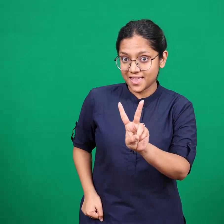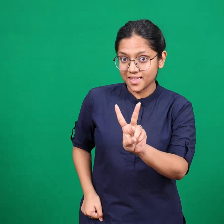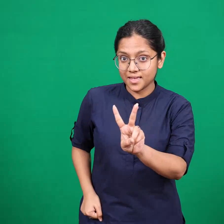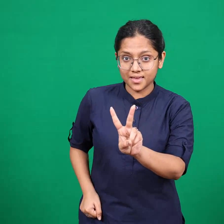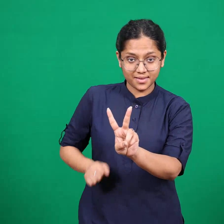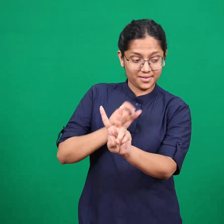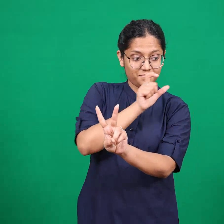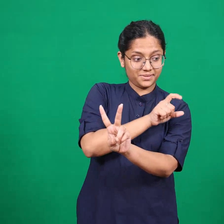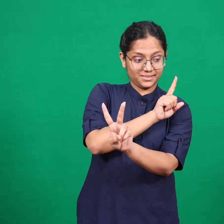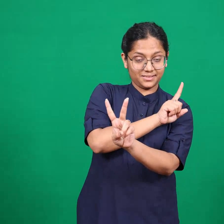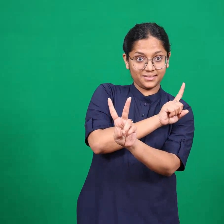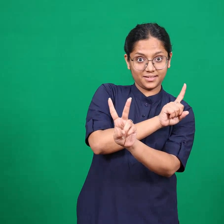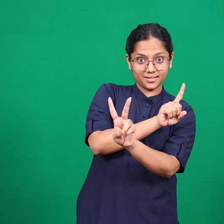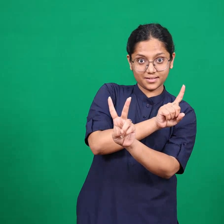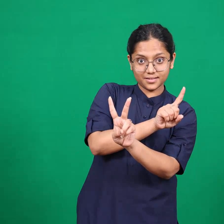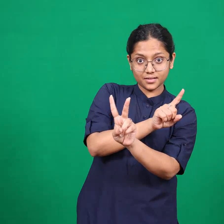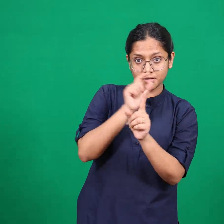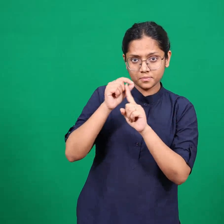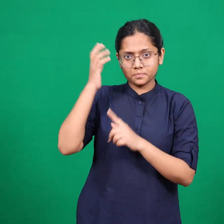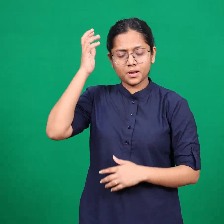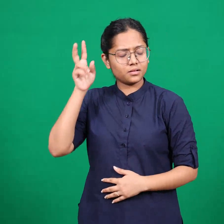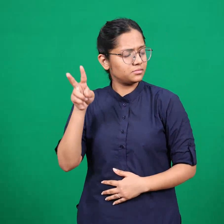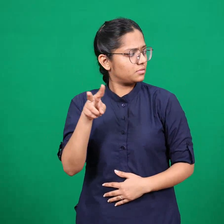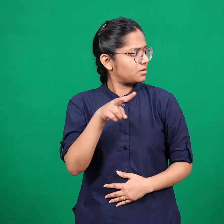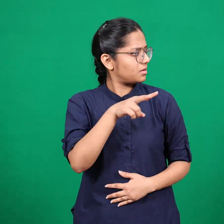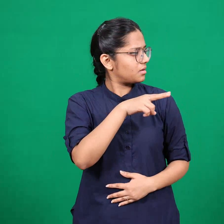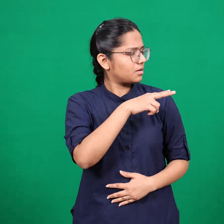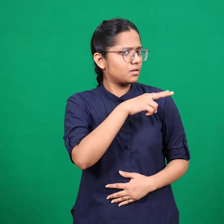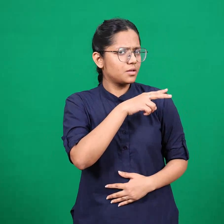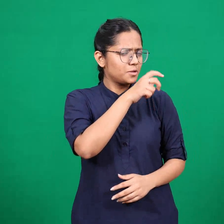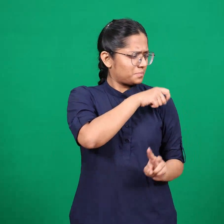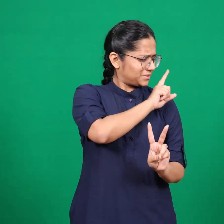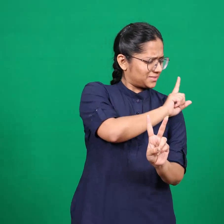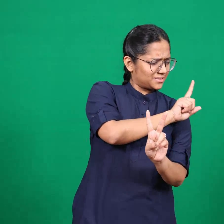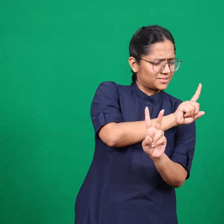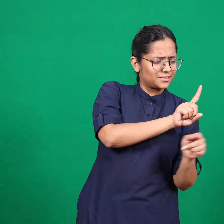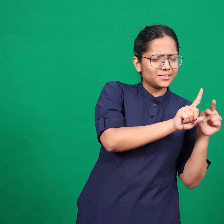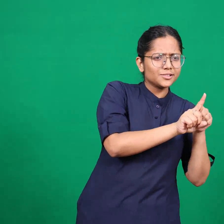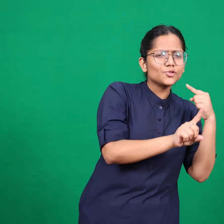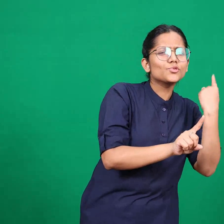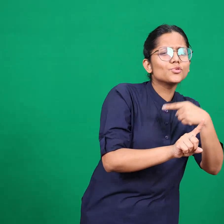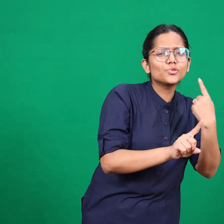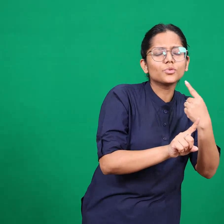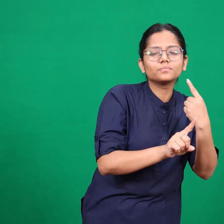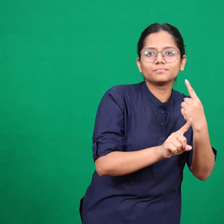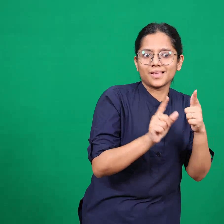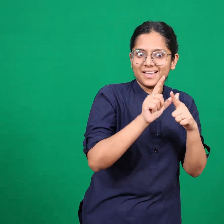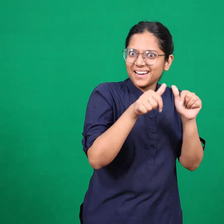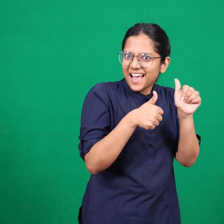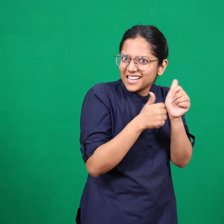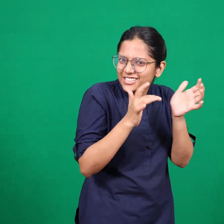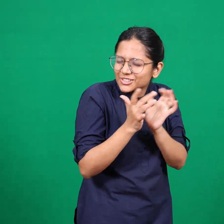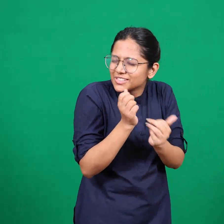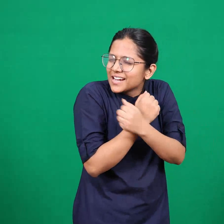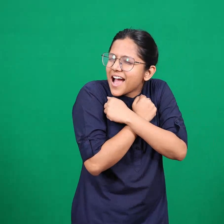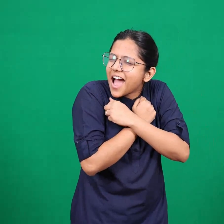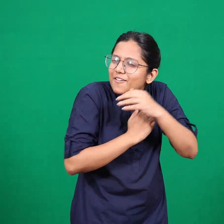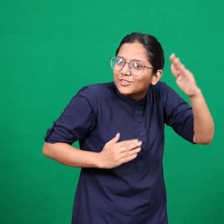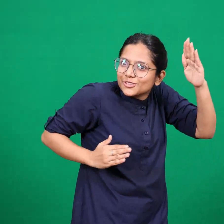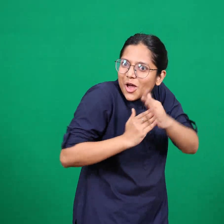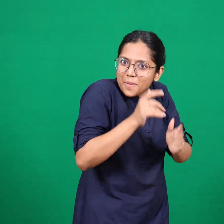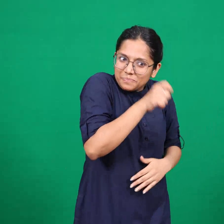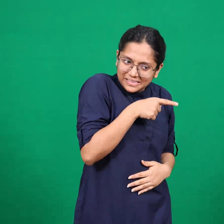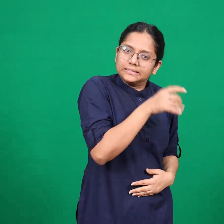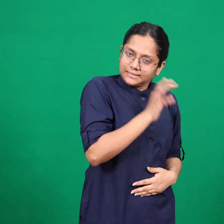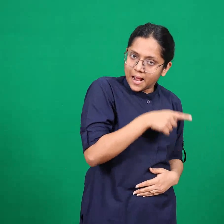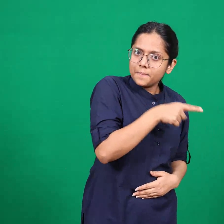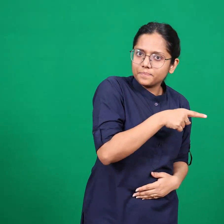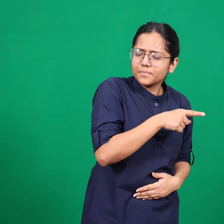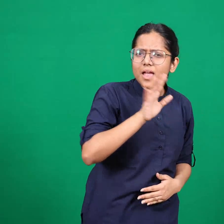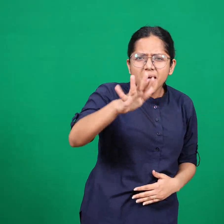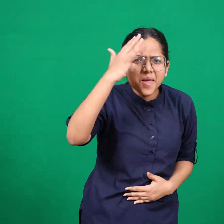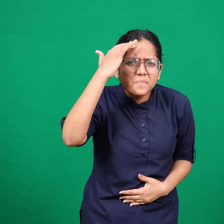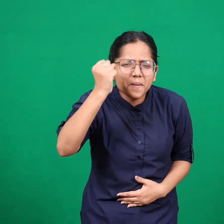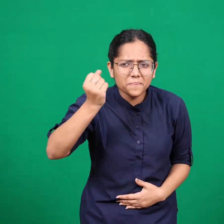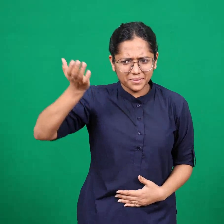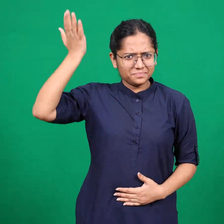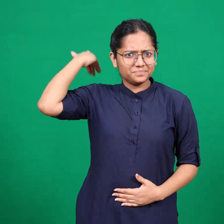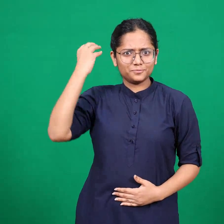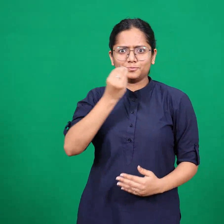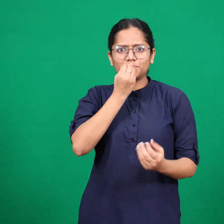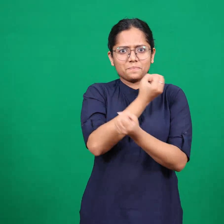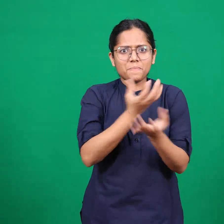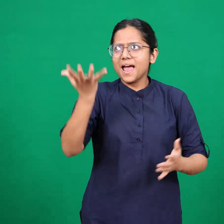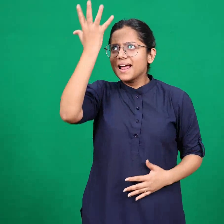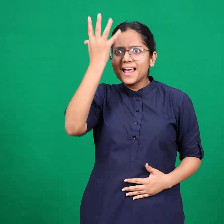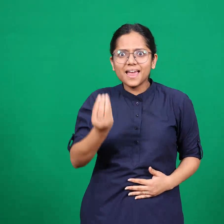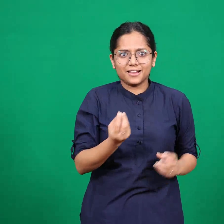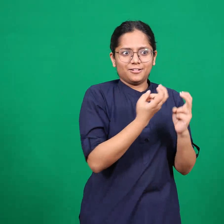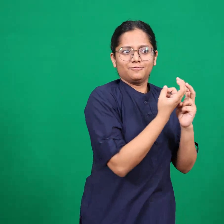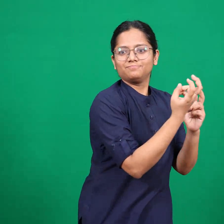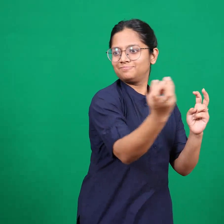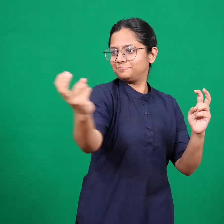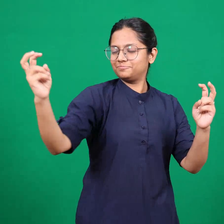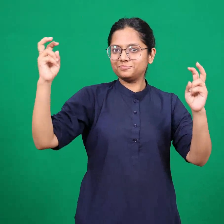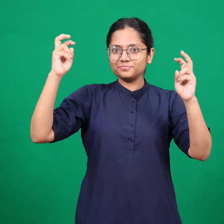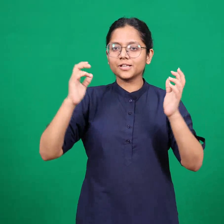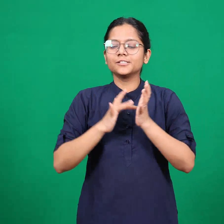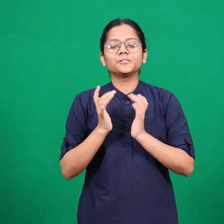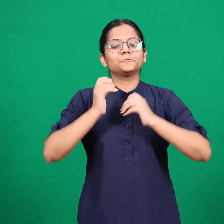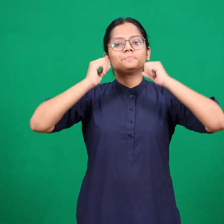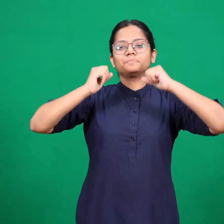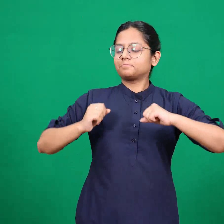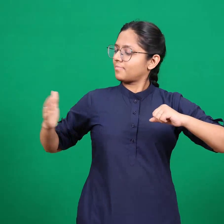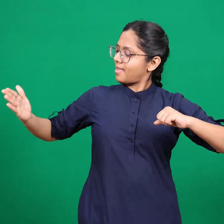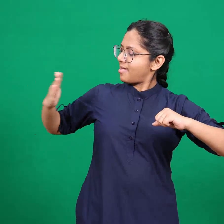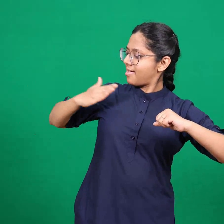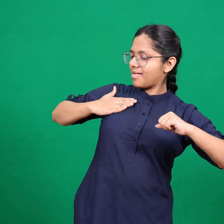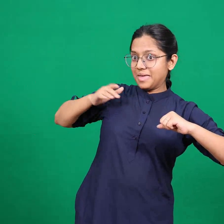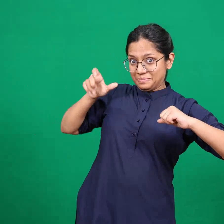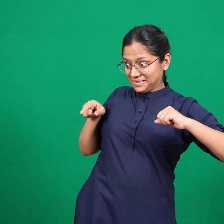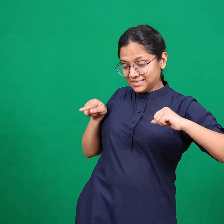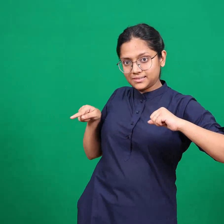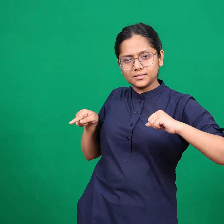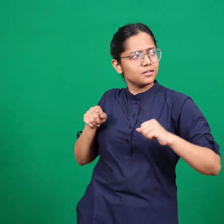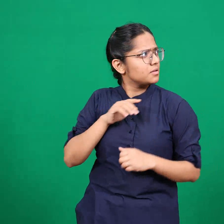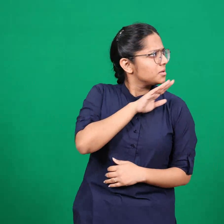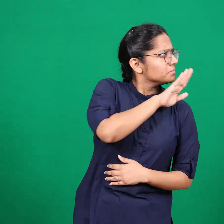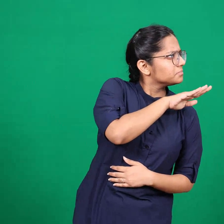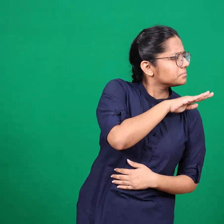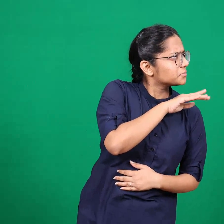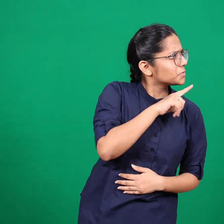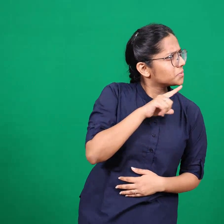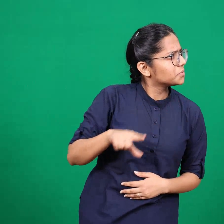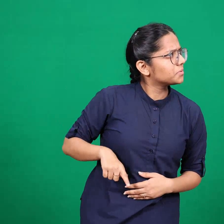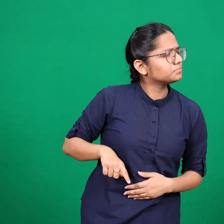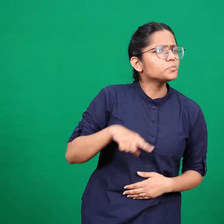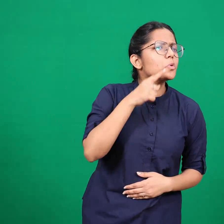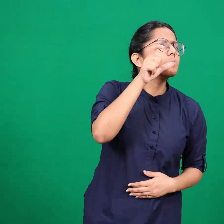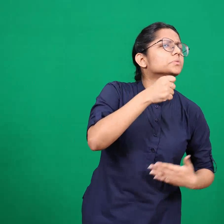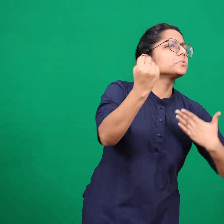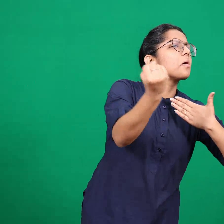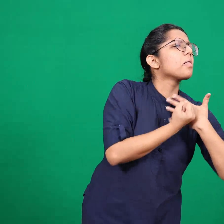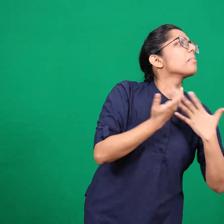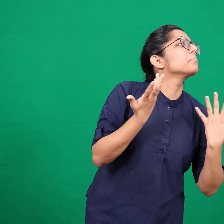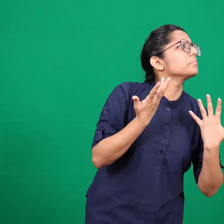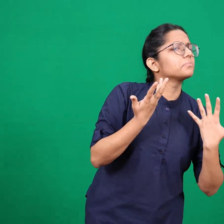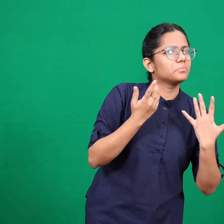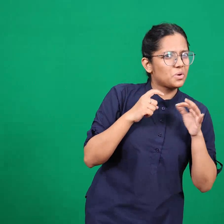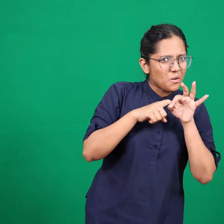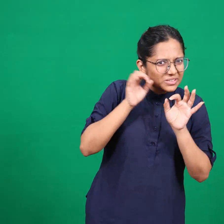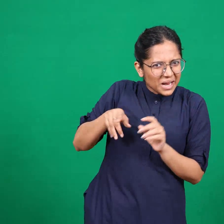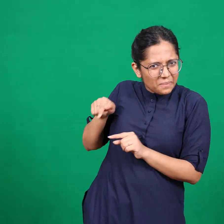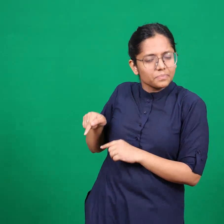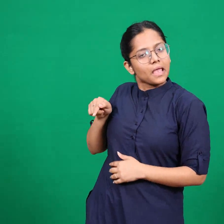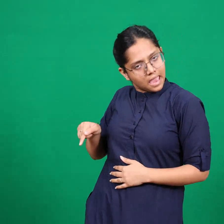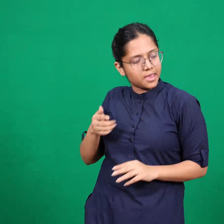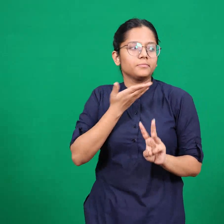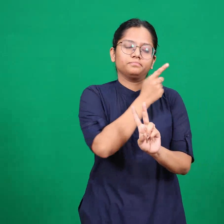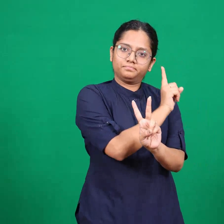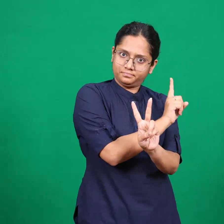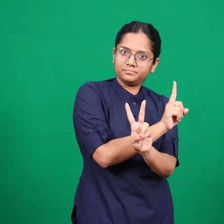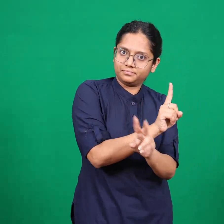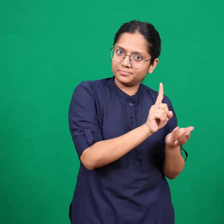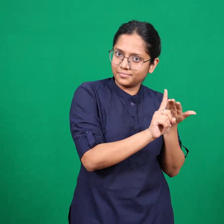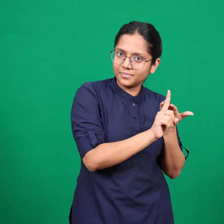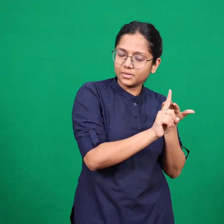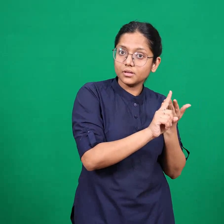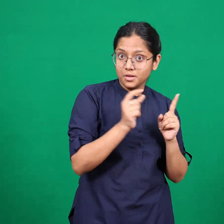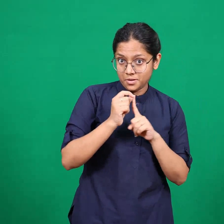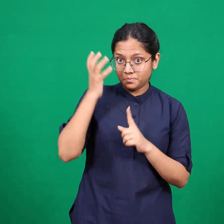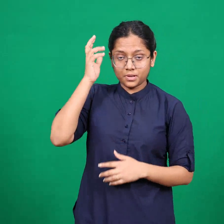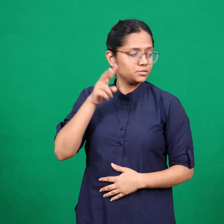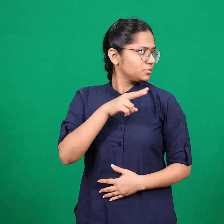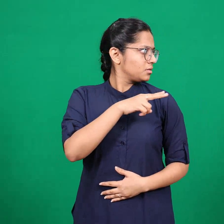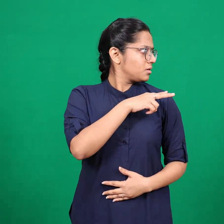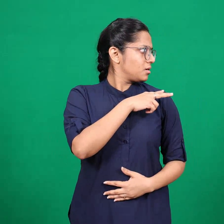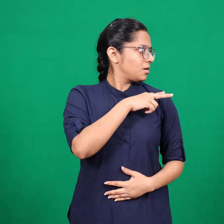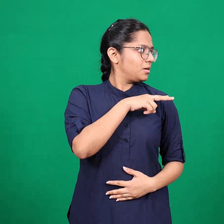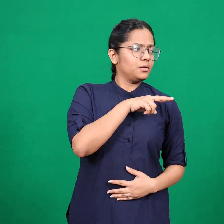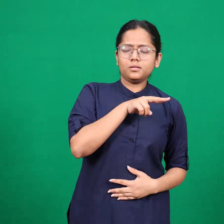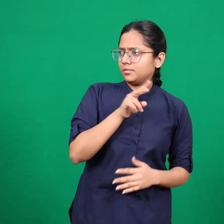He was the one who had leaned back against Jesus at the supper to ask, "Lord, who is going to betray You?"